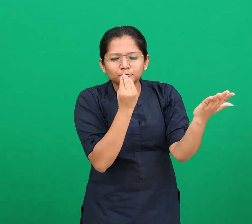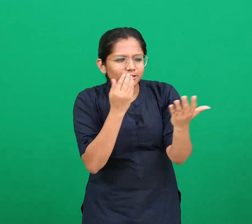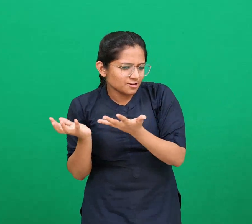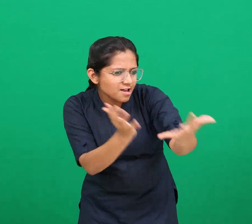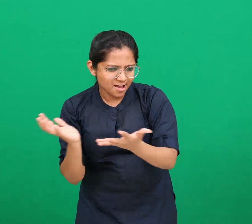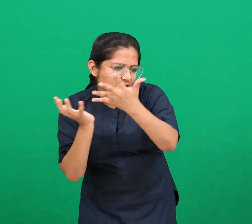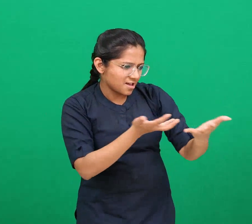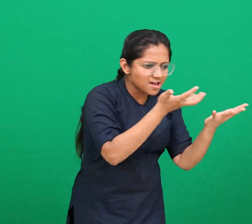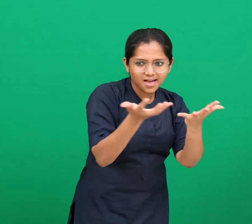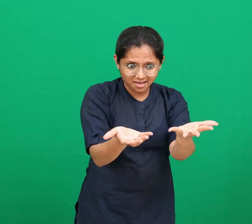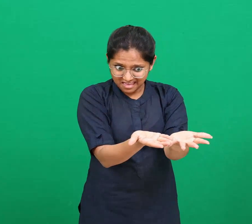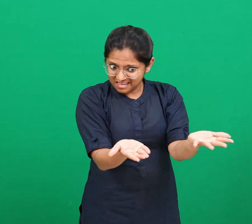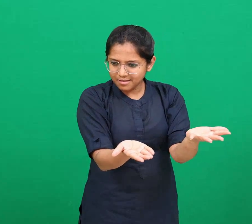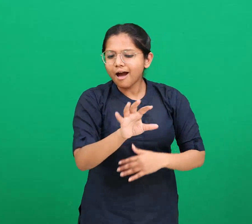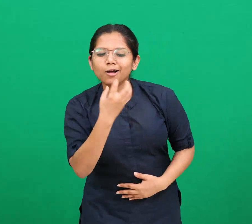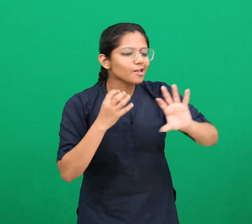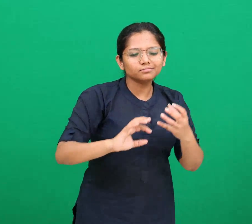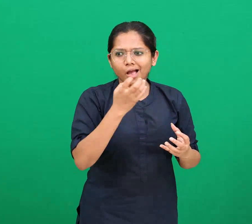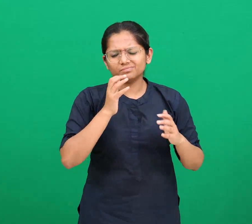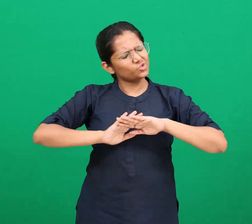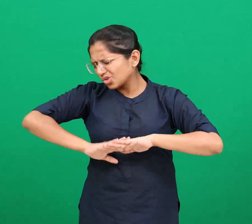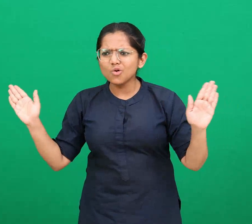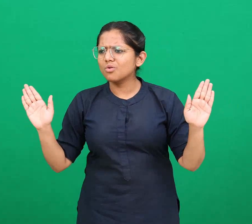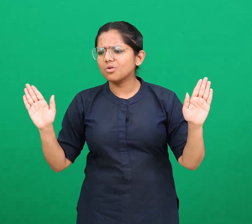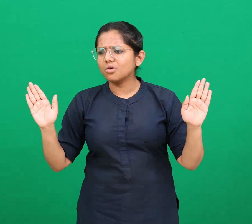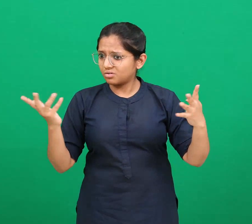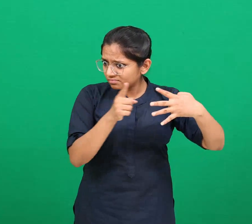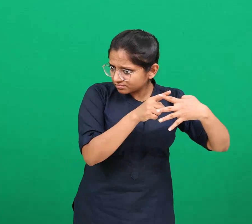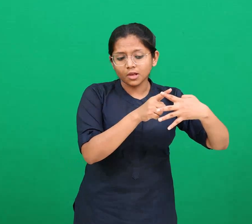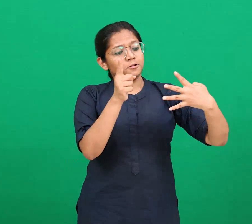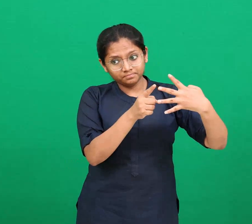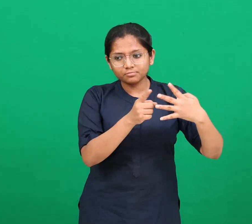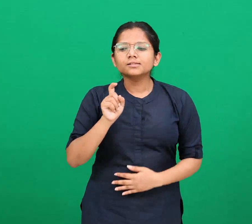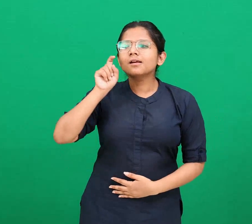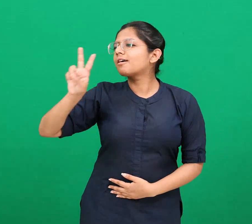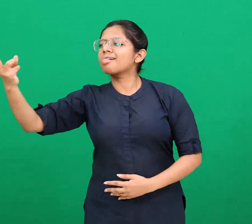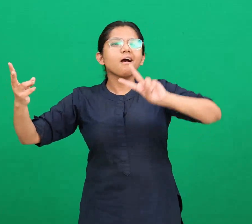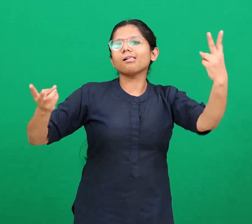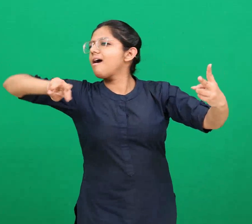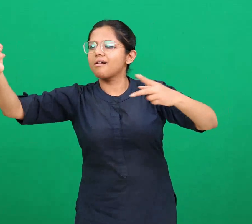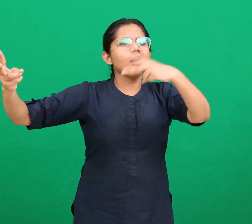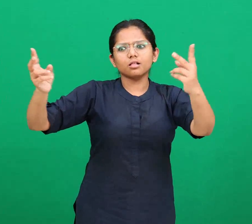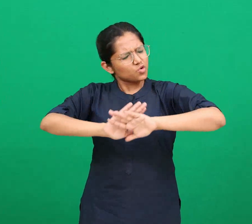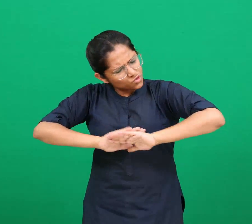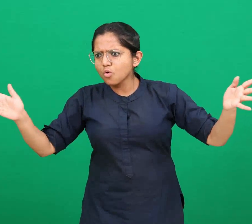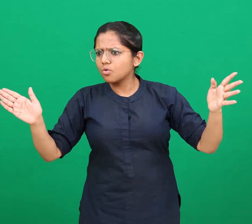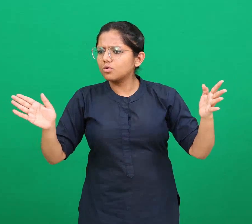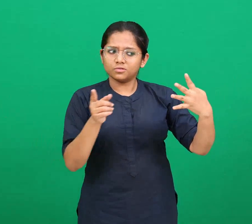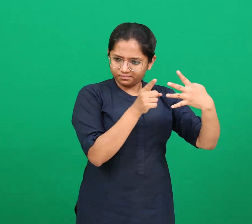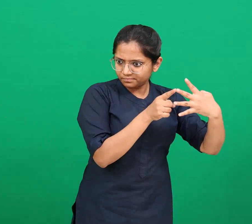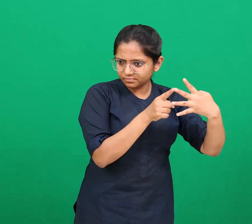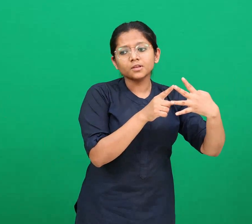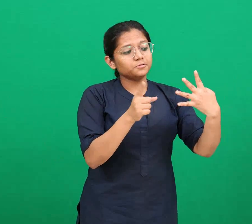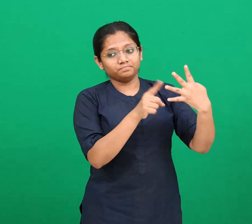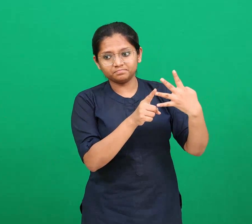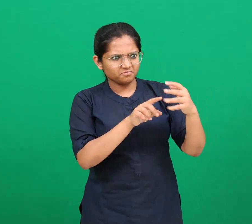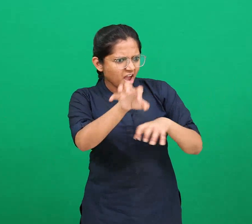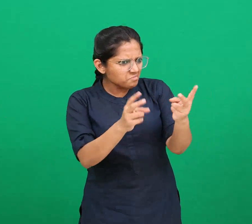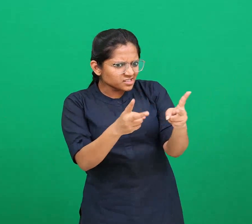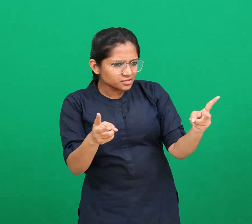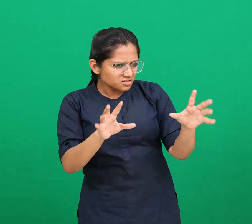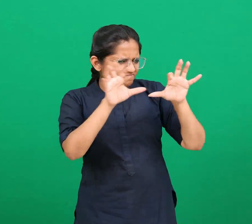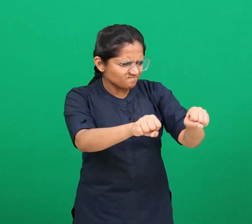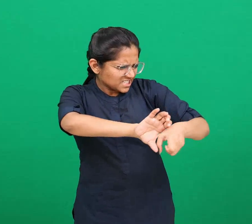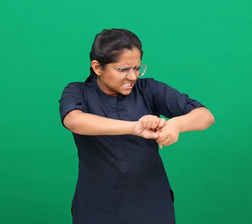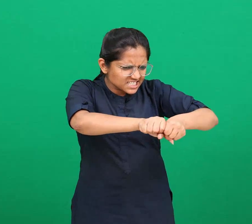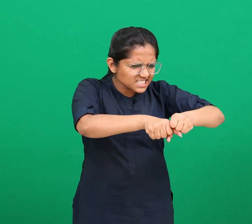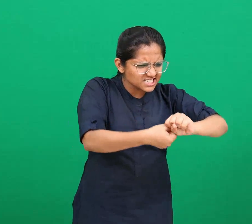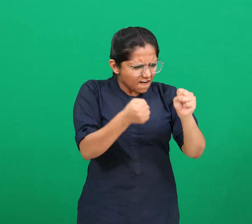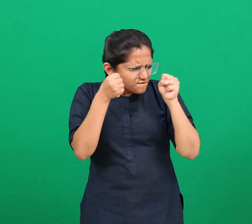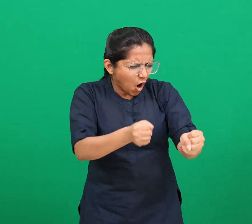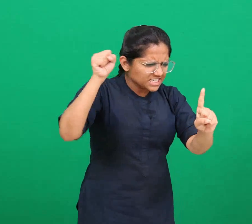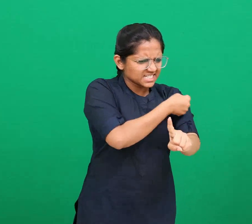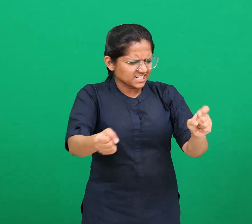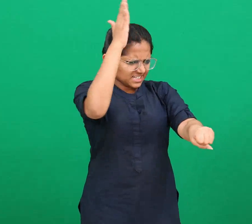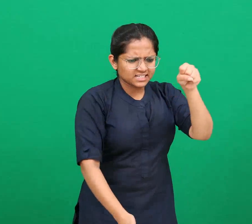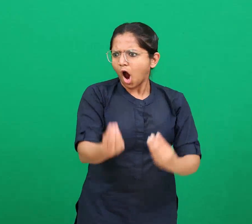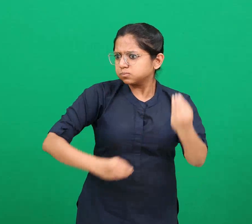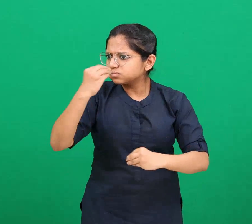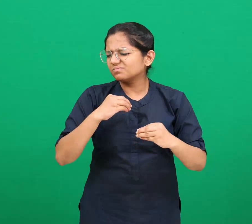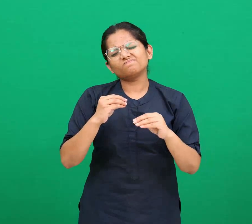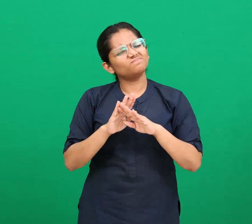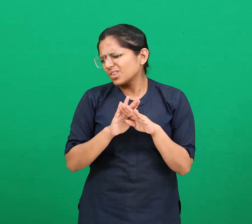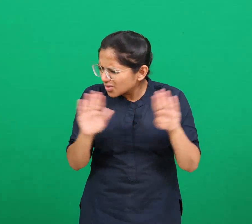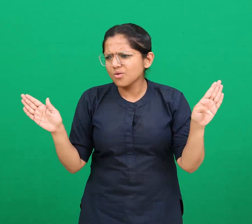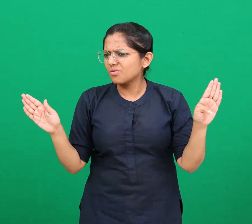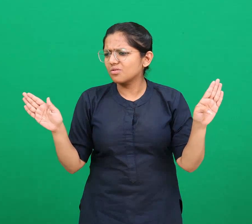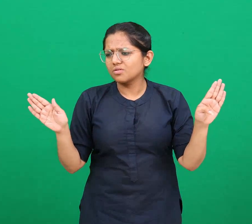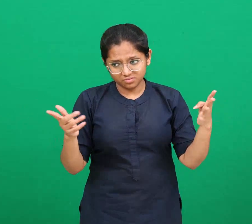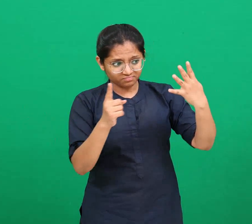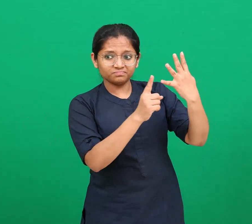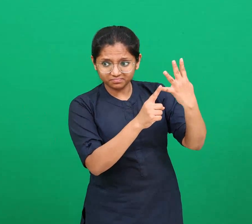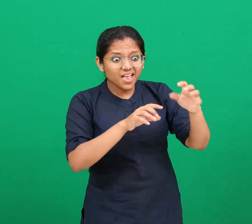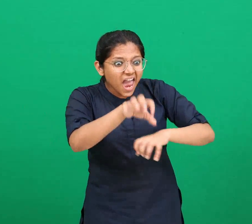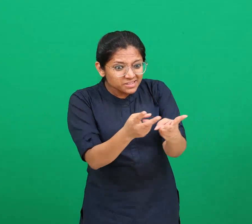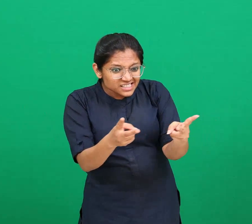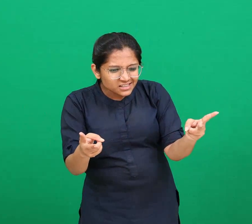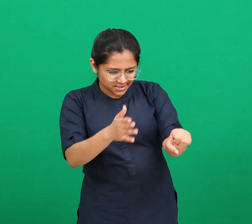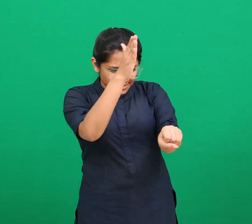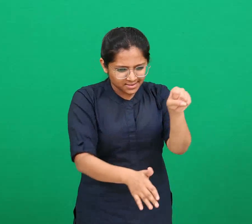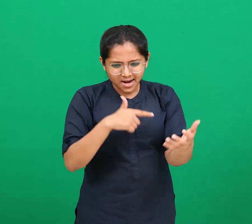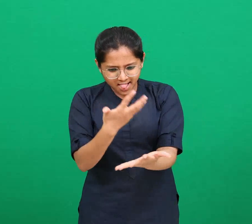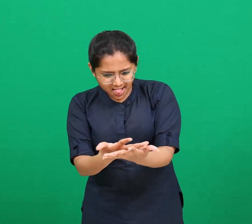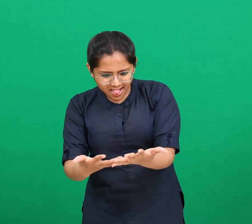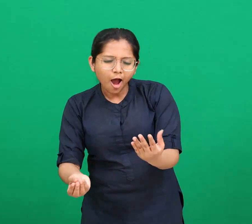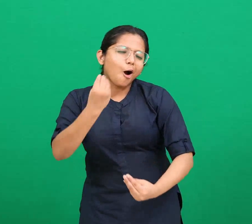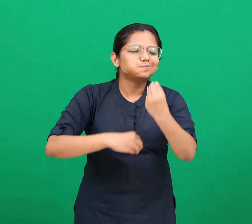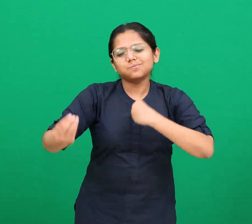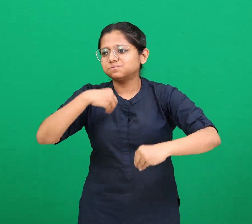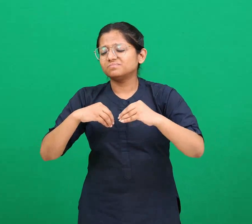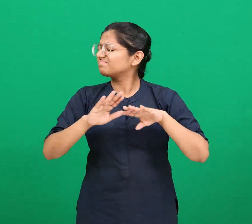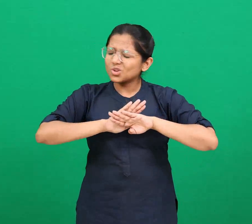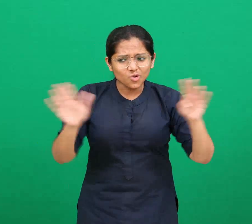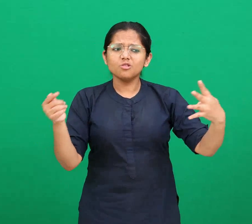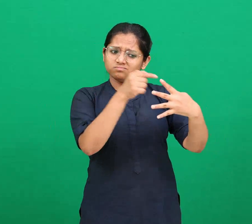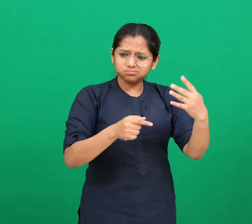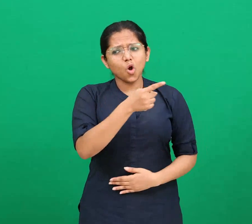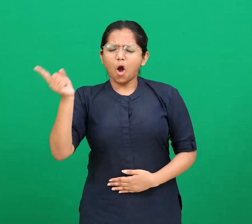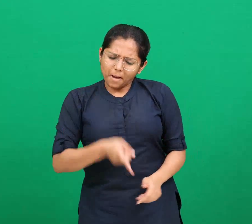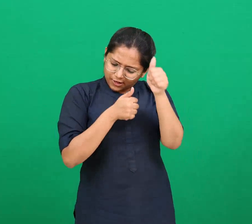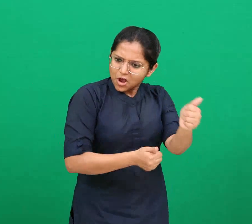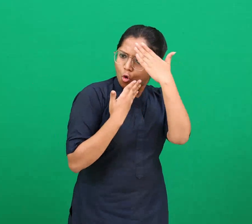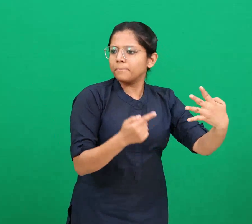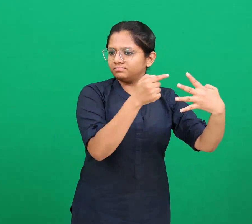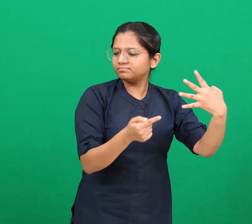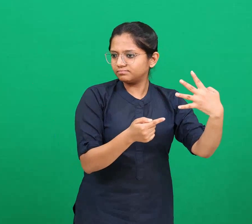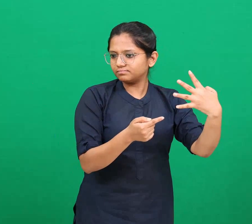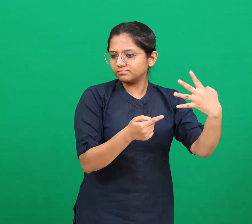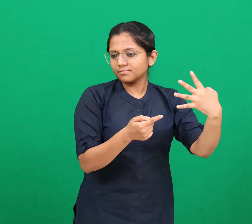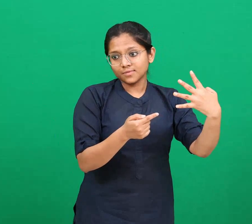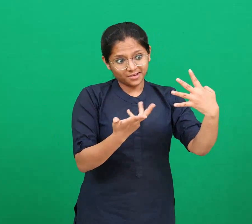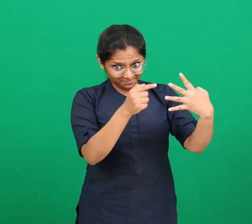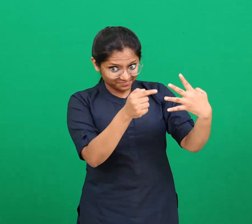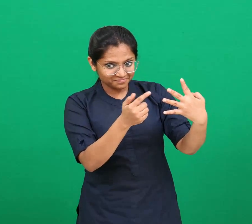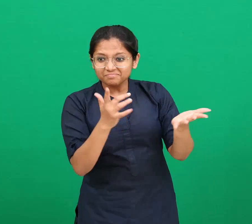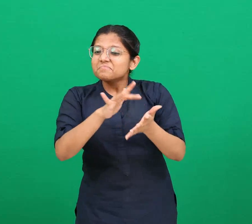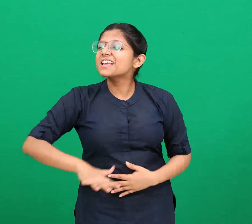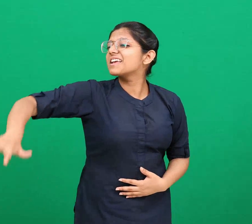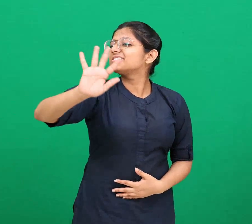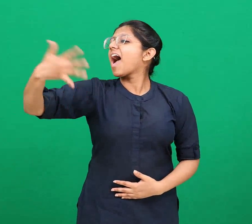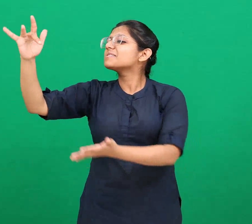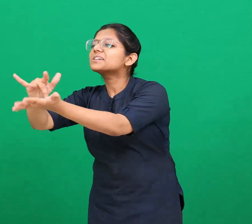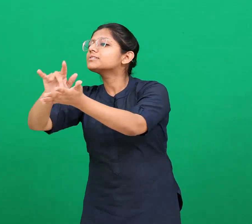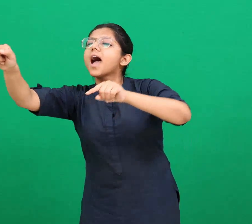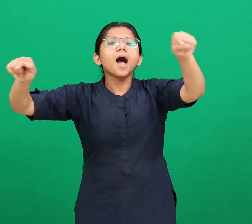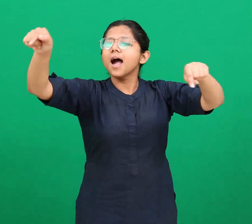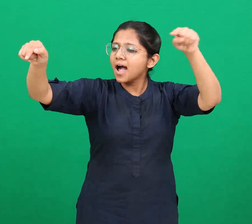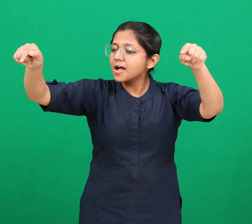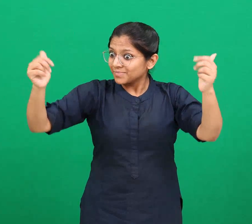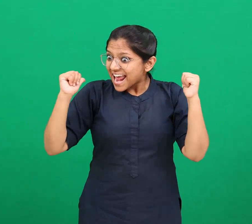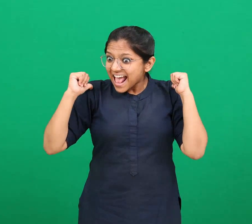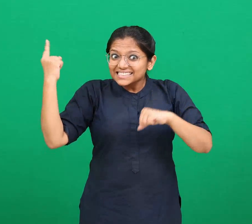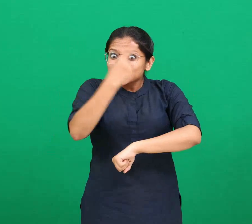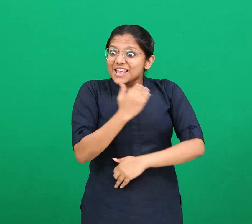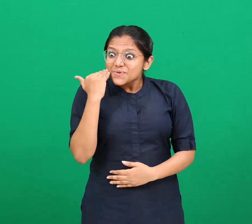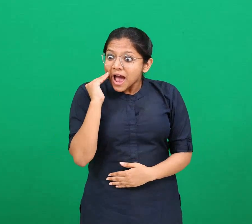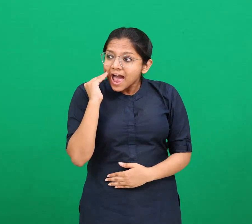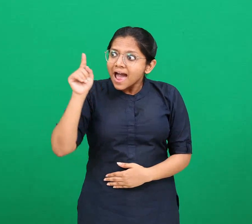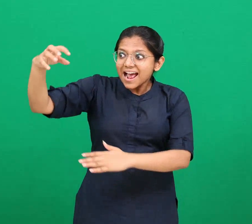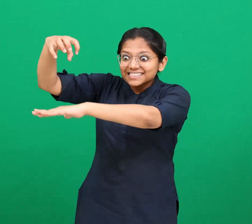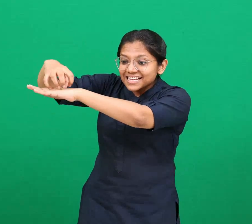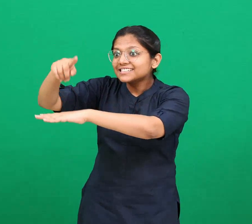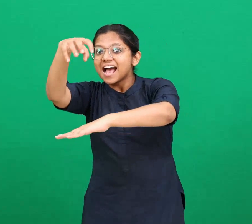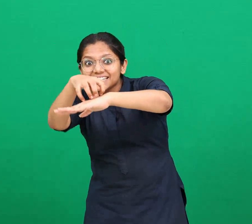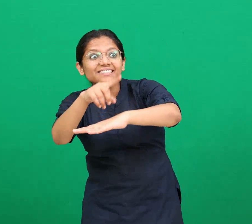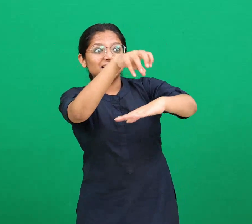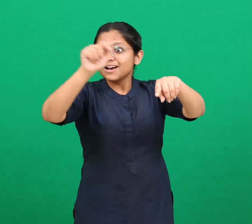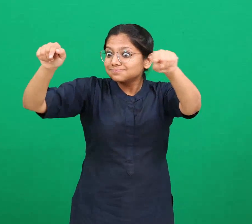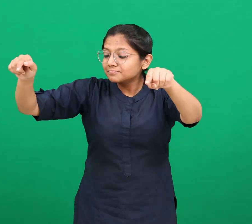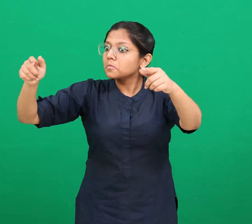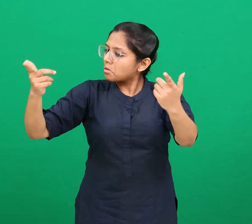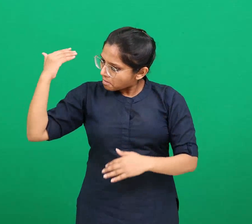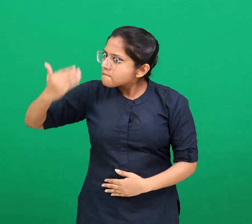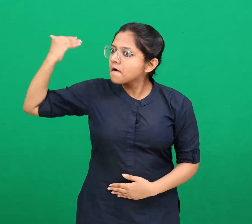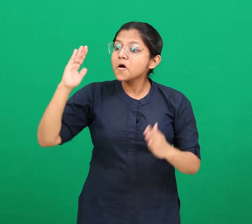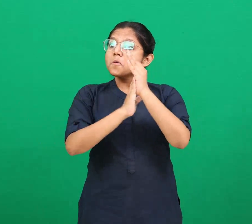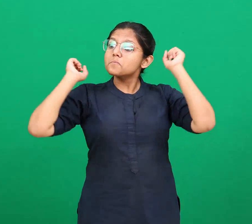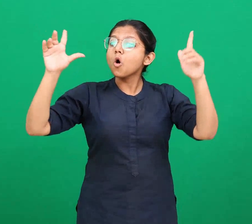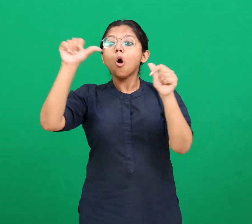Instead, we should write and tell them to abstain from food polluted by idols, from sexual immorality, from the meat of strangled animals, and from blood.